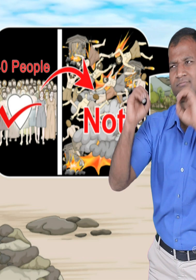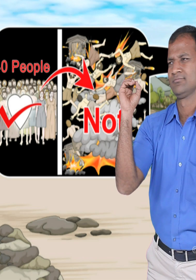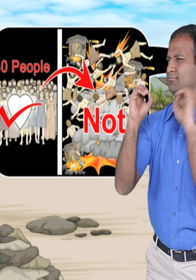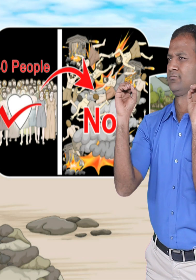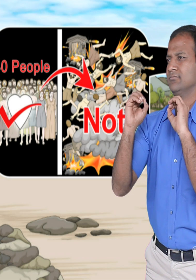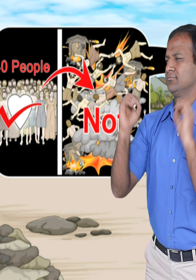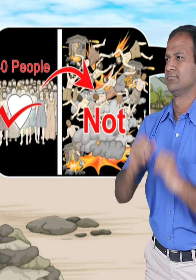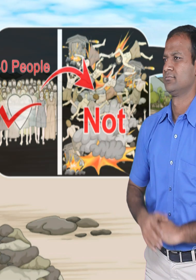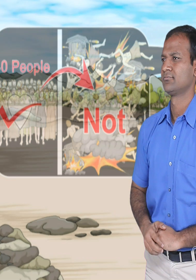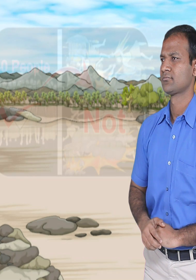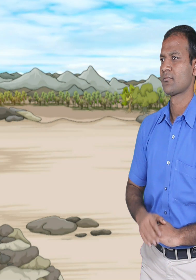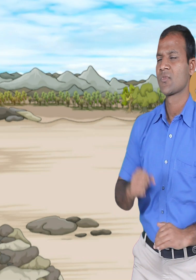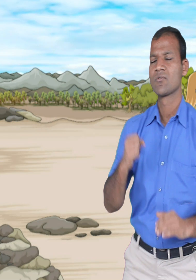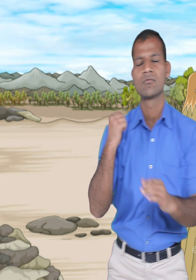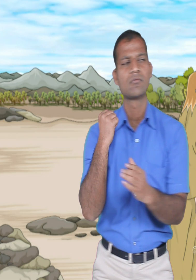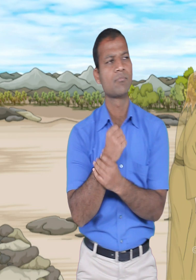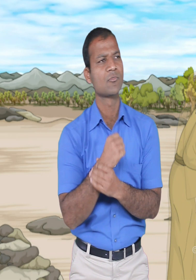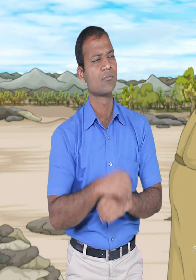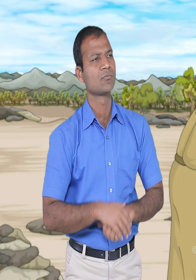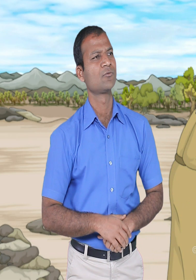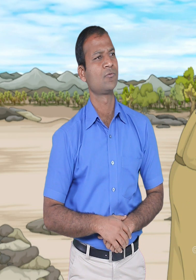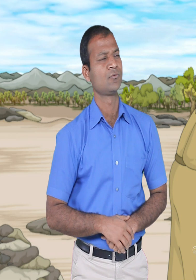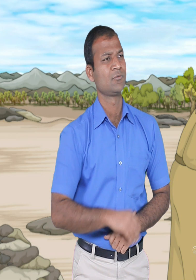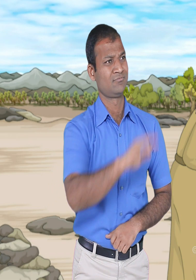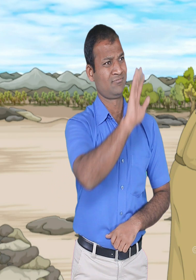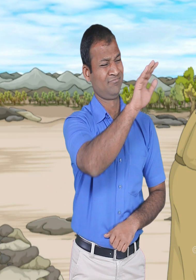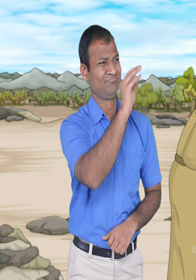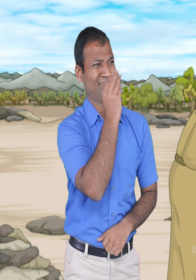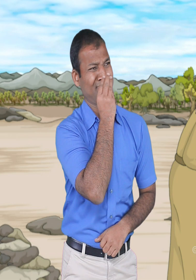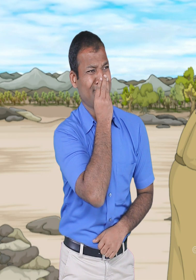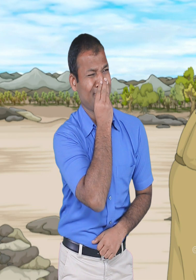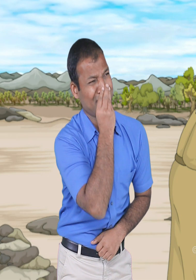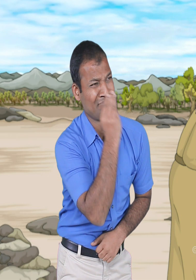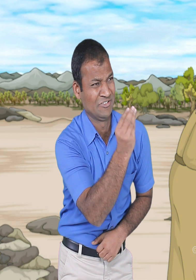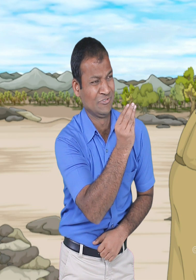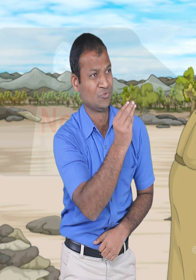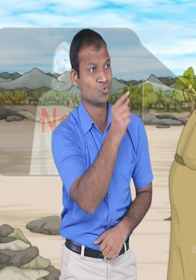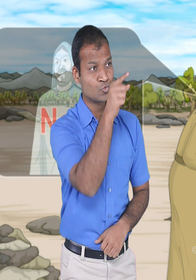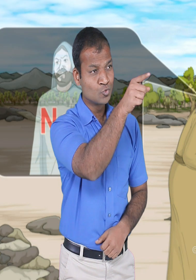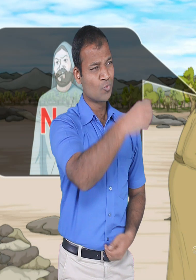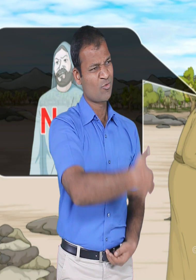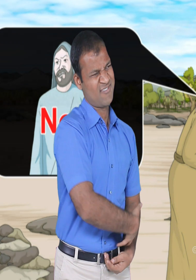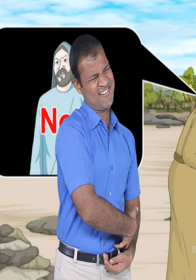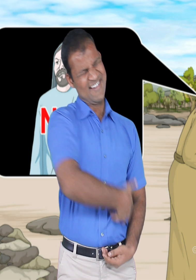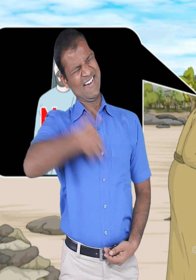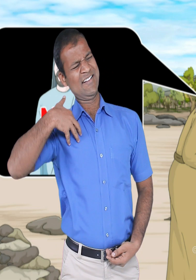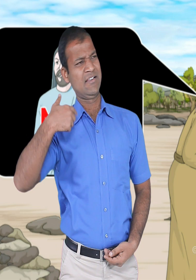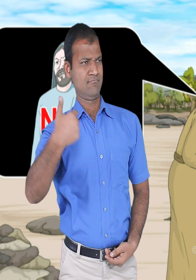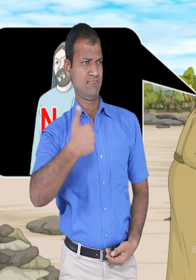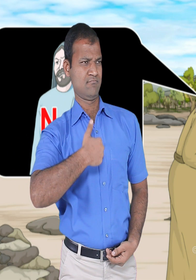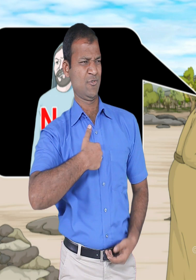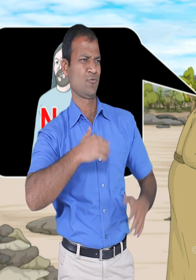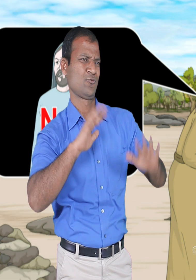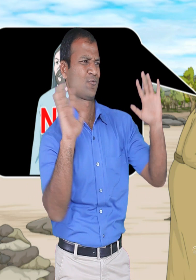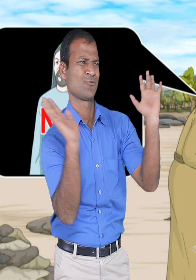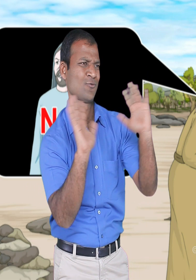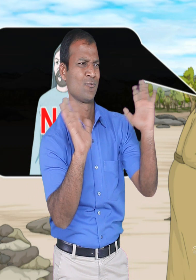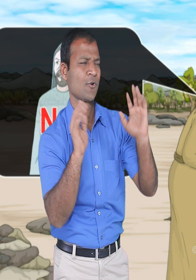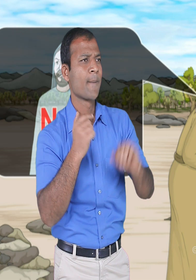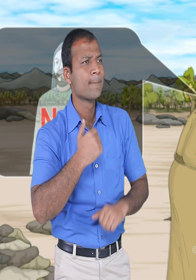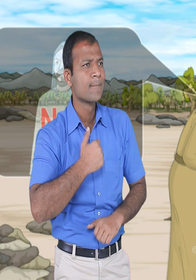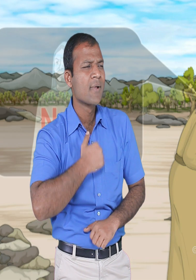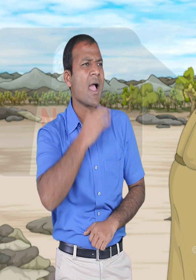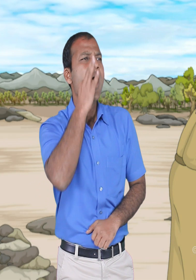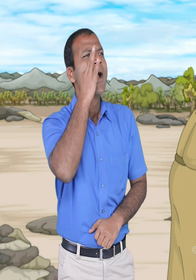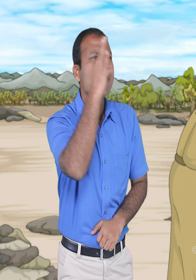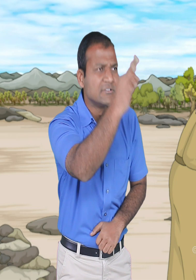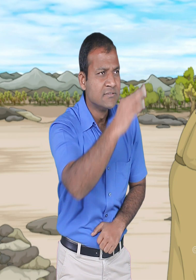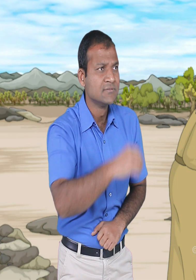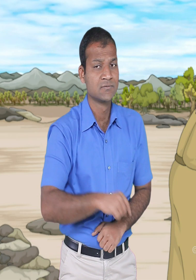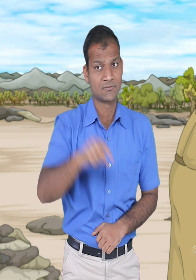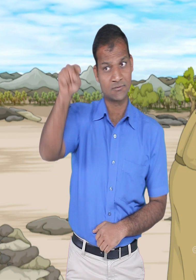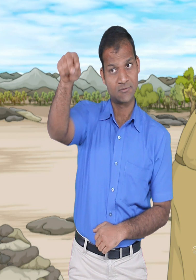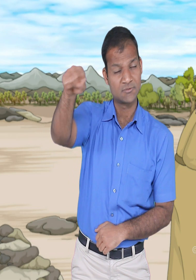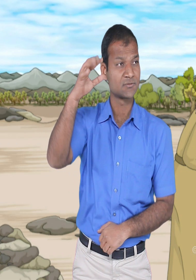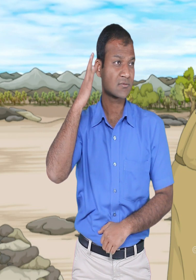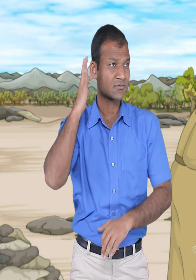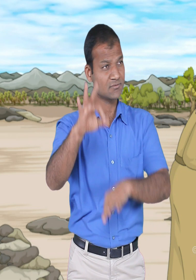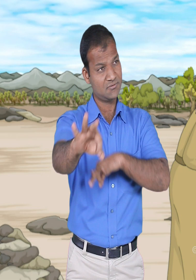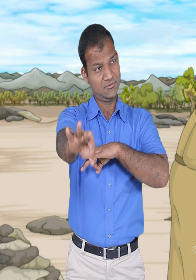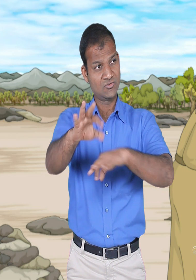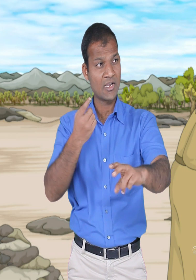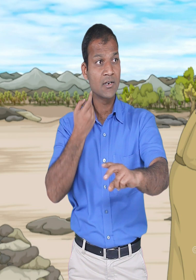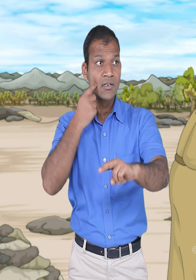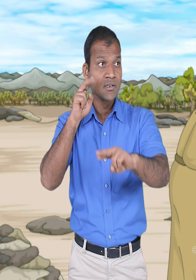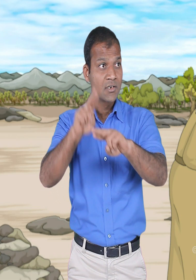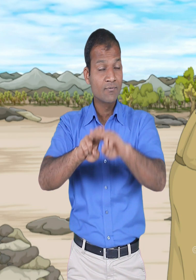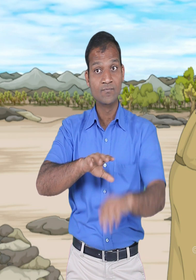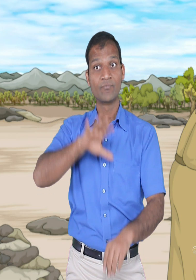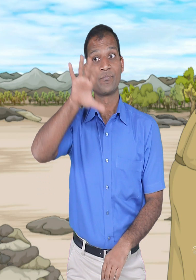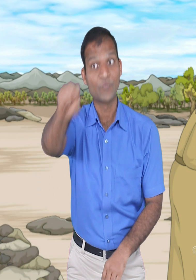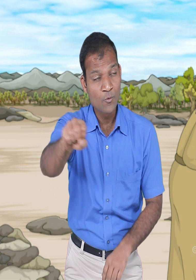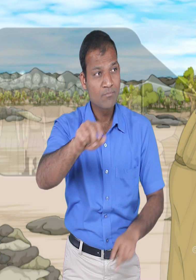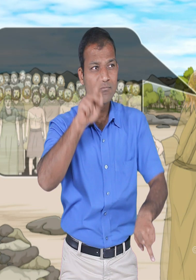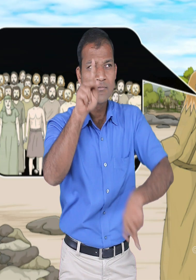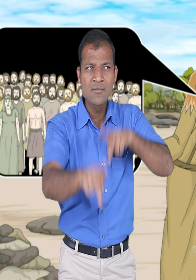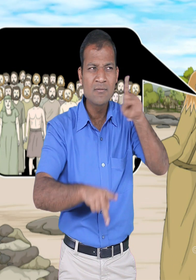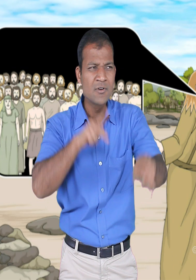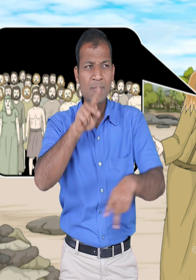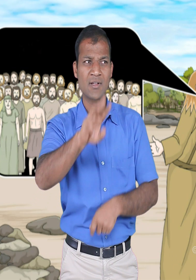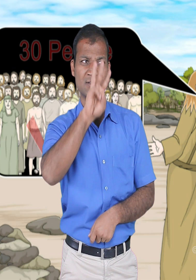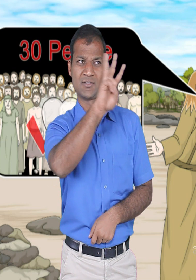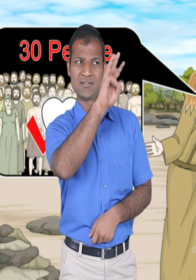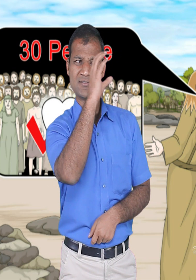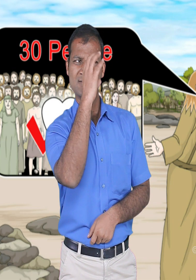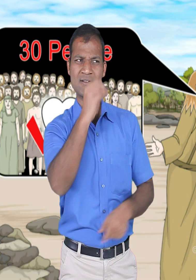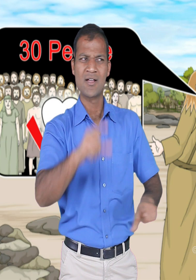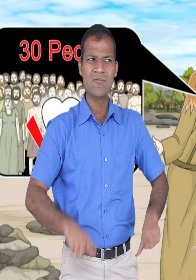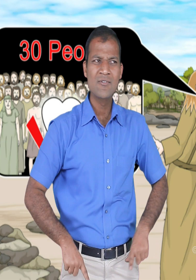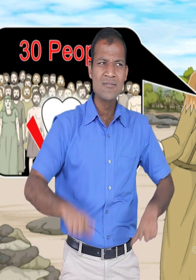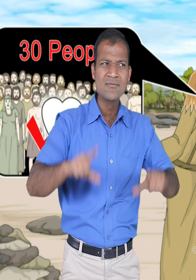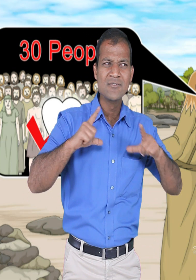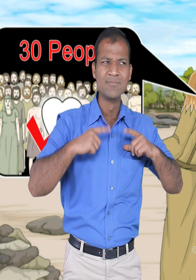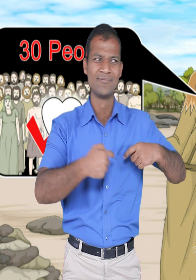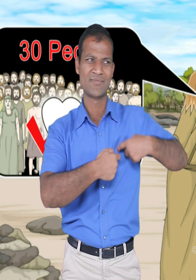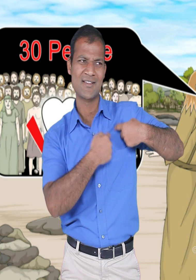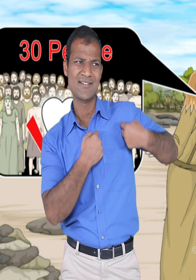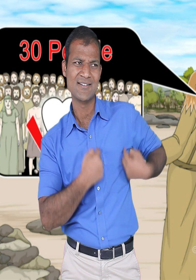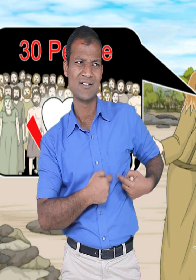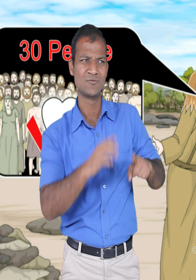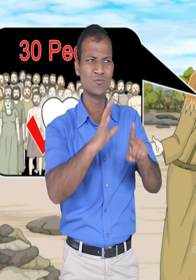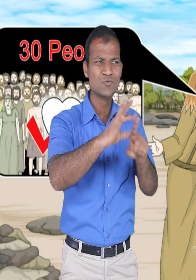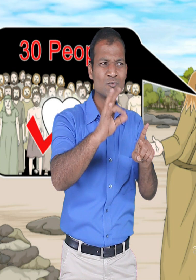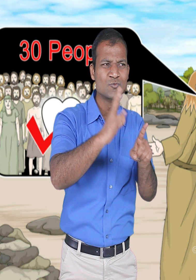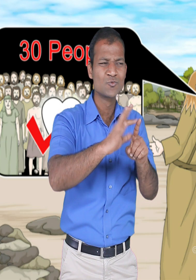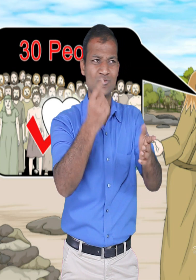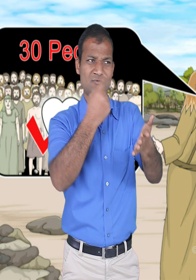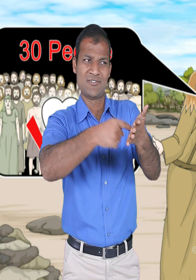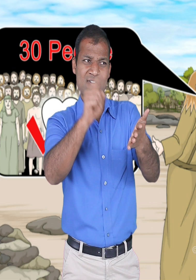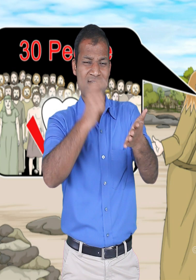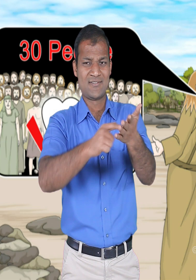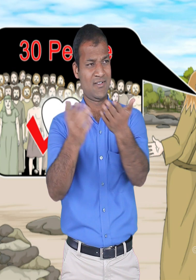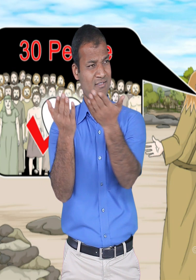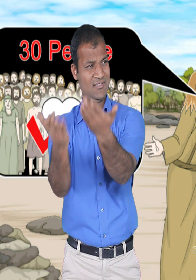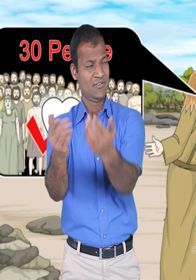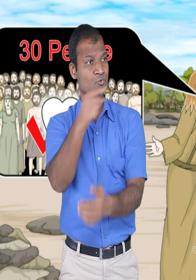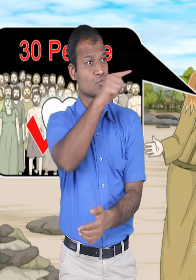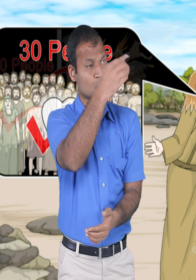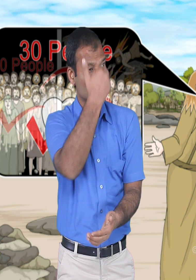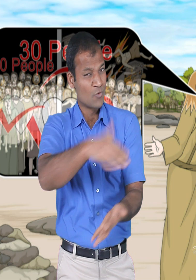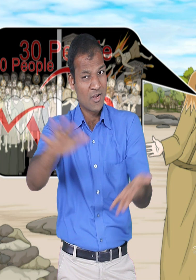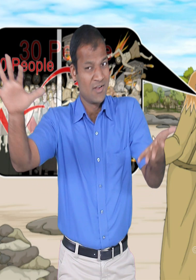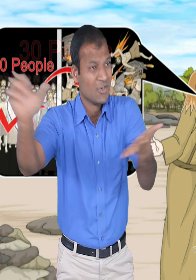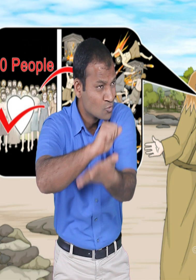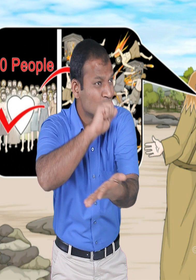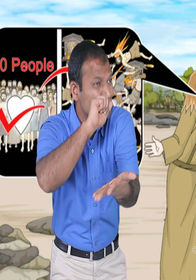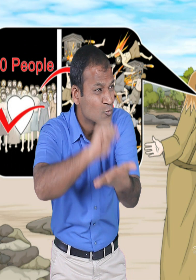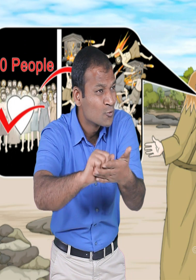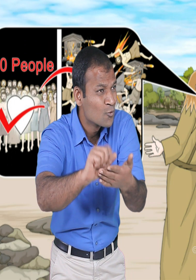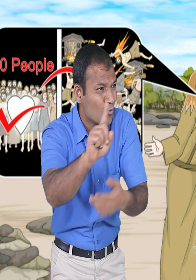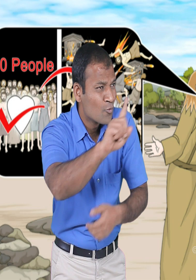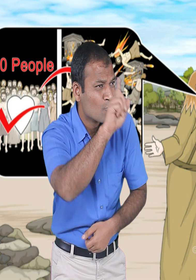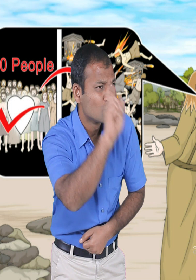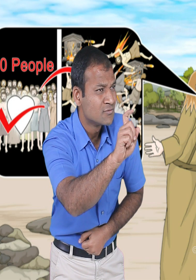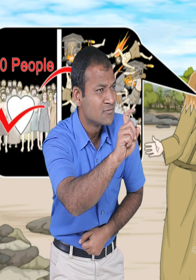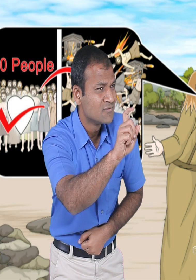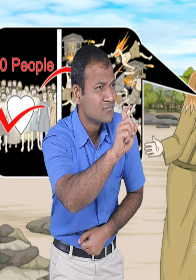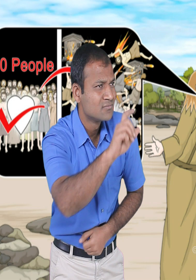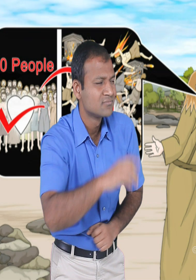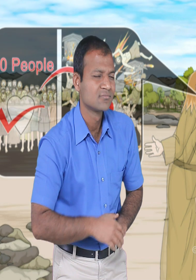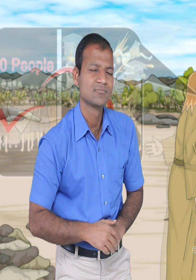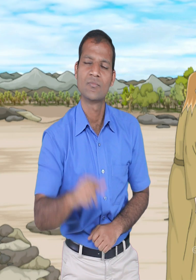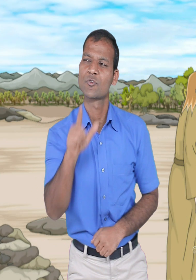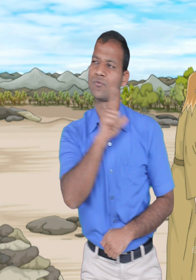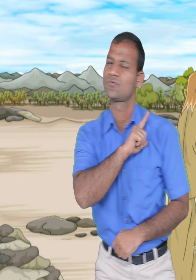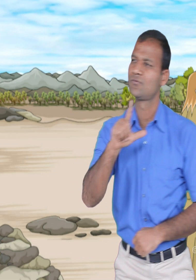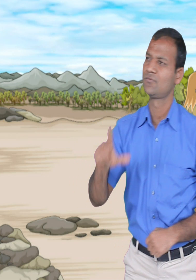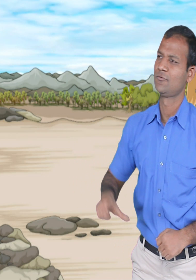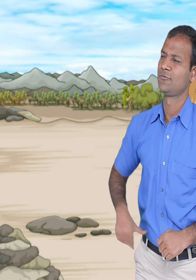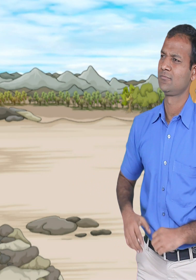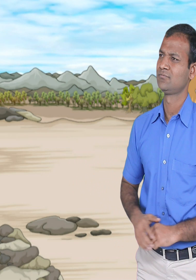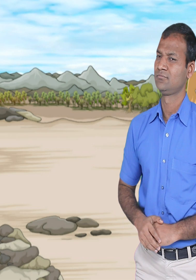Then Abraham said, “May the Lord not be angry, but let me speak further. Suppose thirty are found there?”